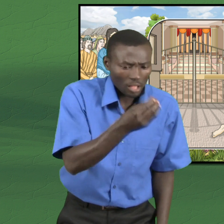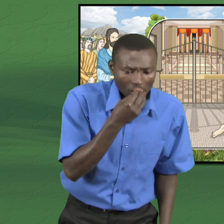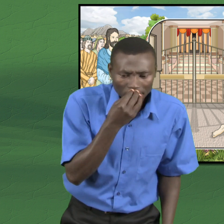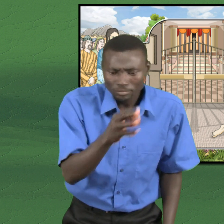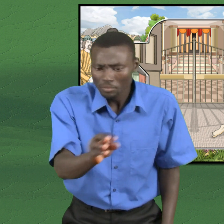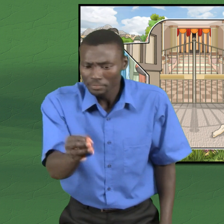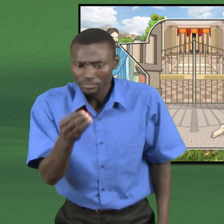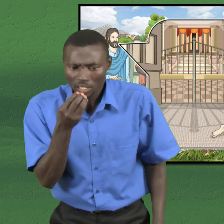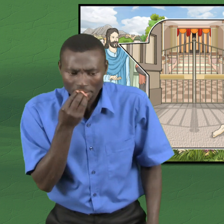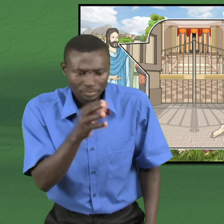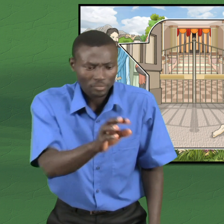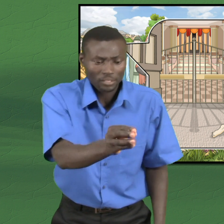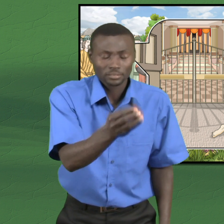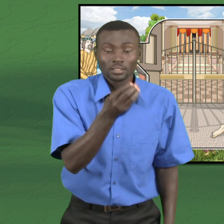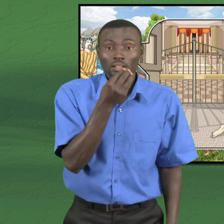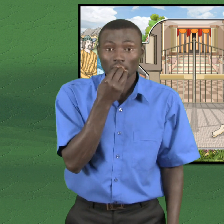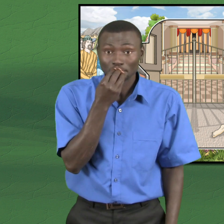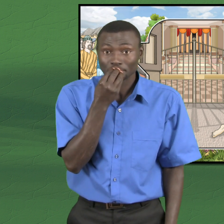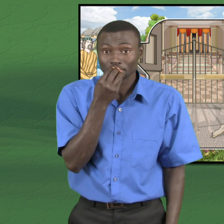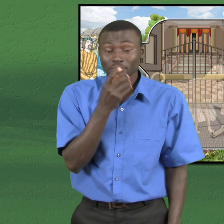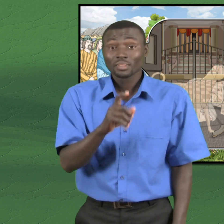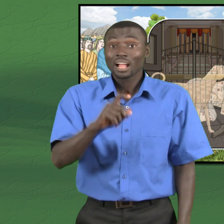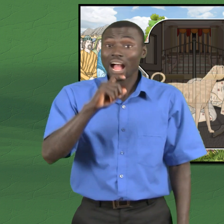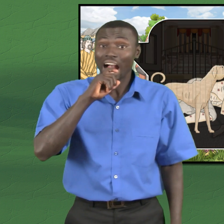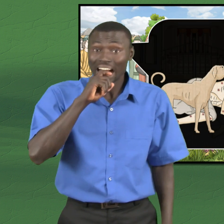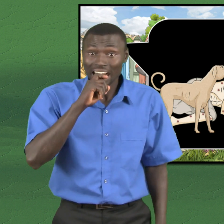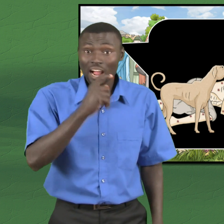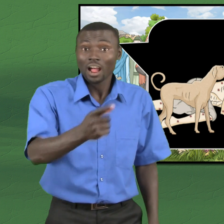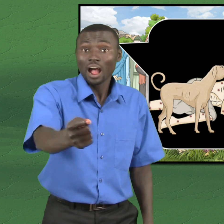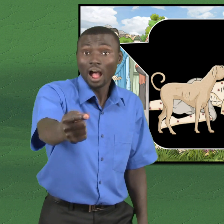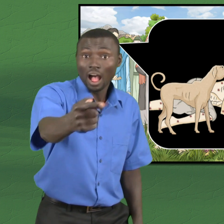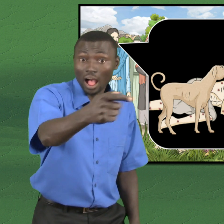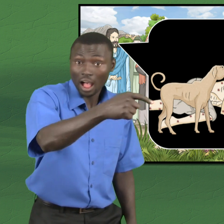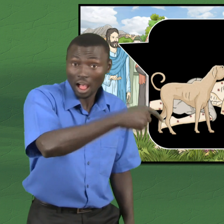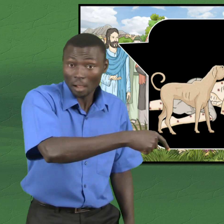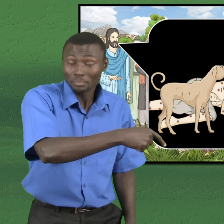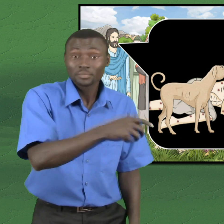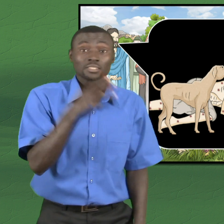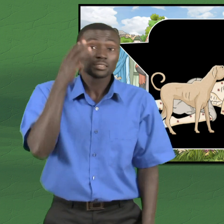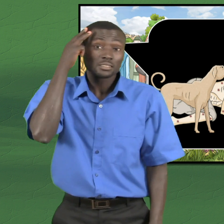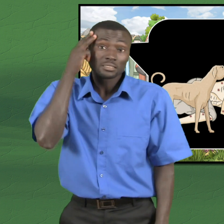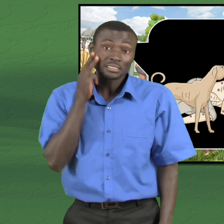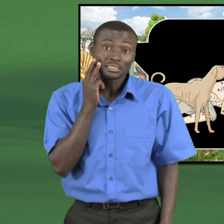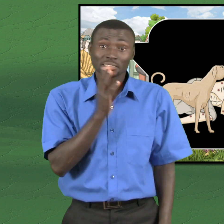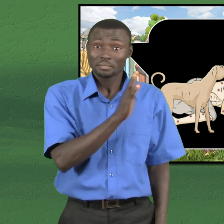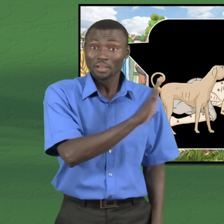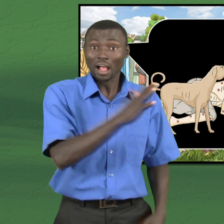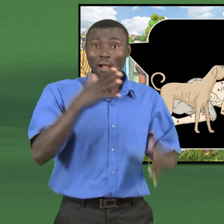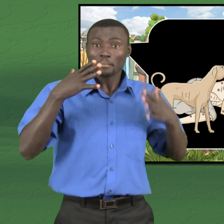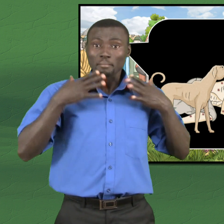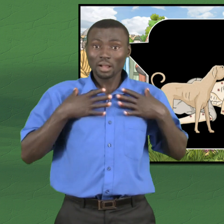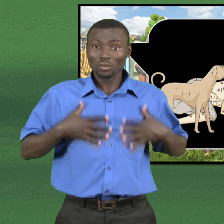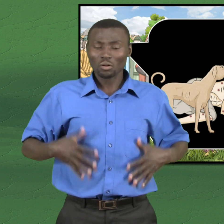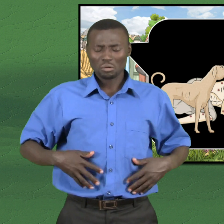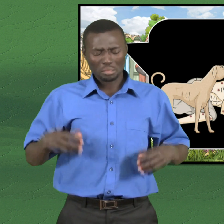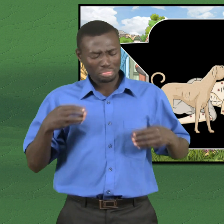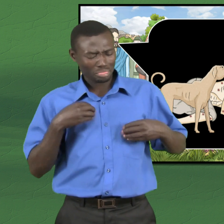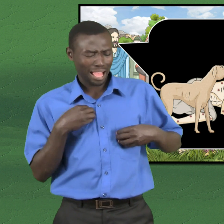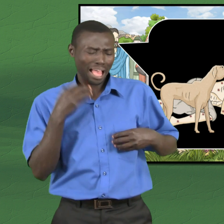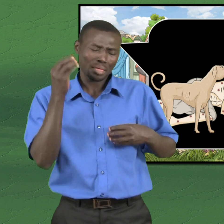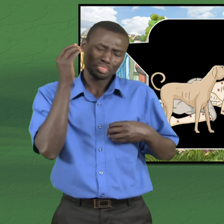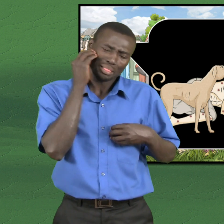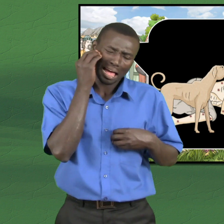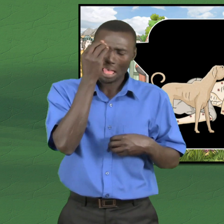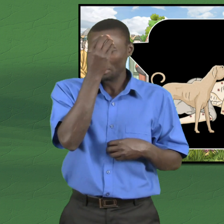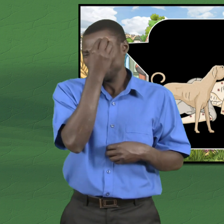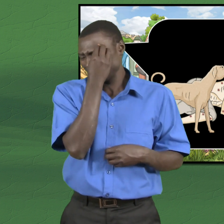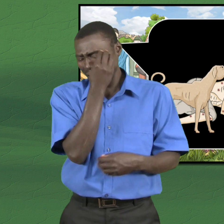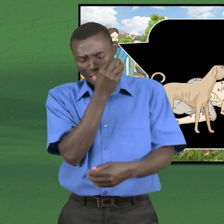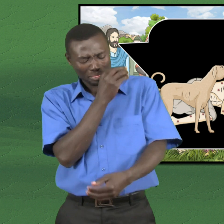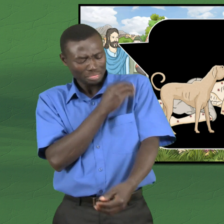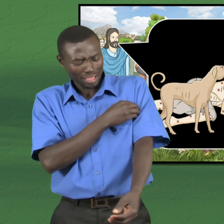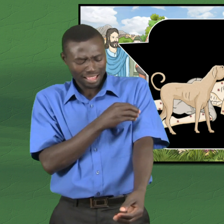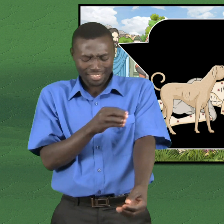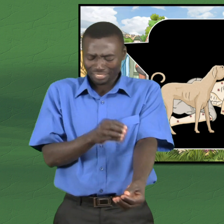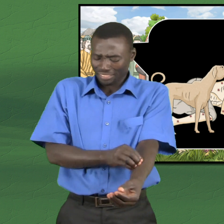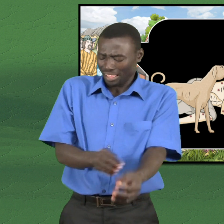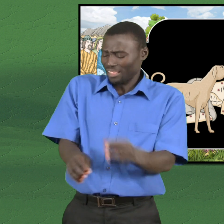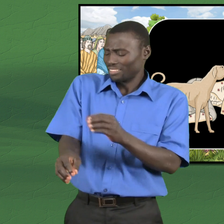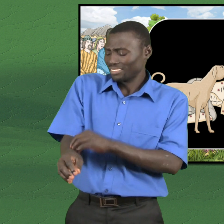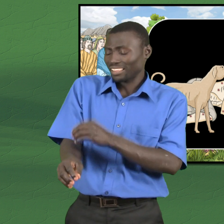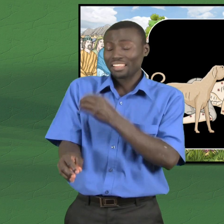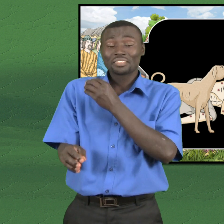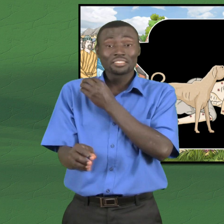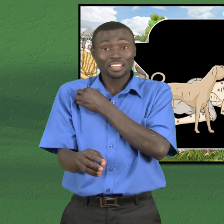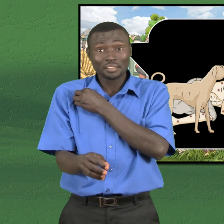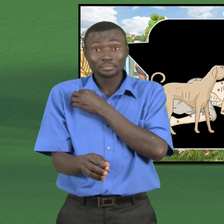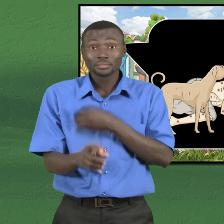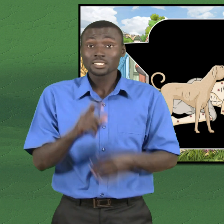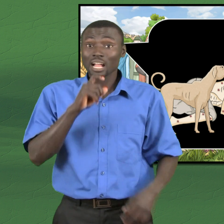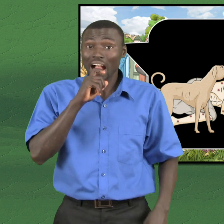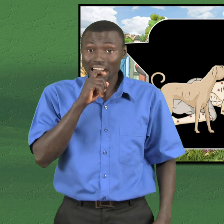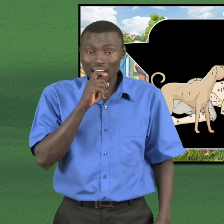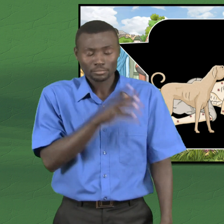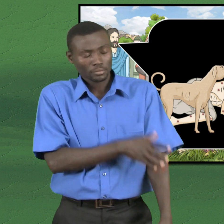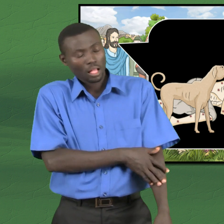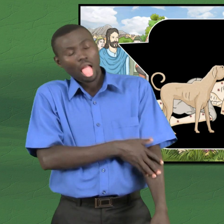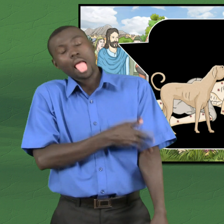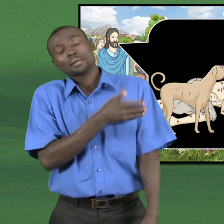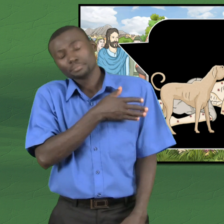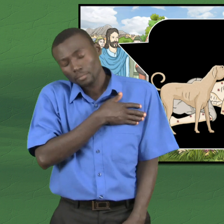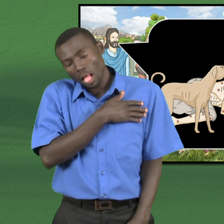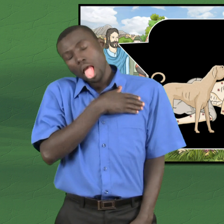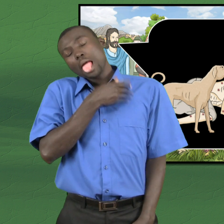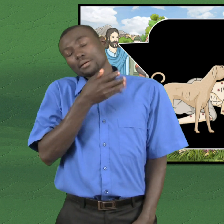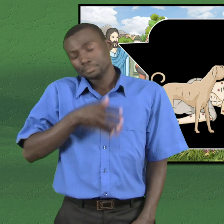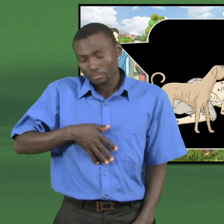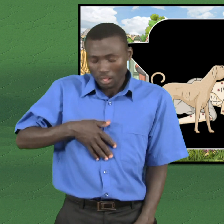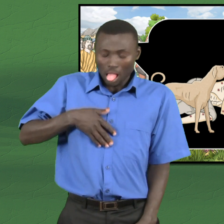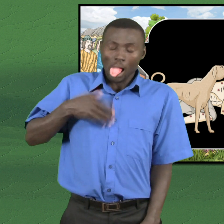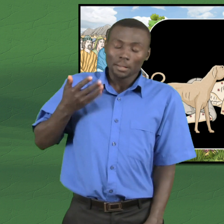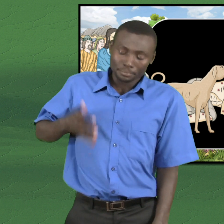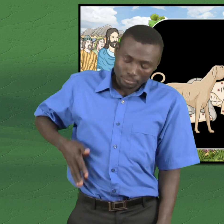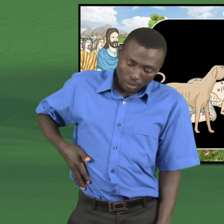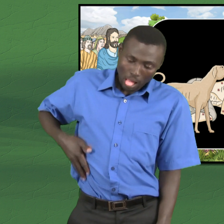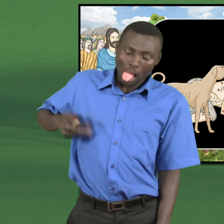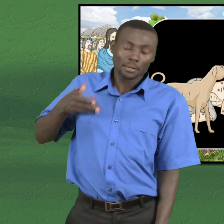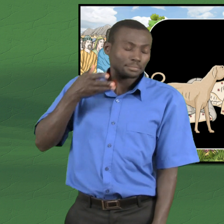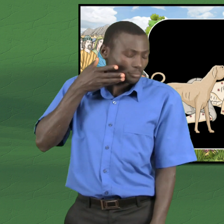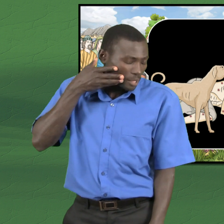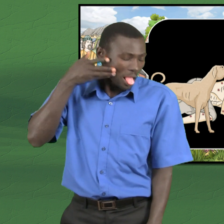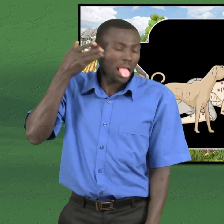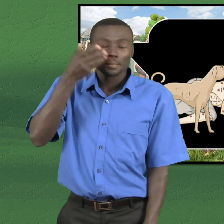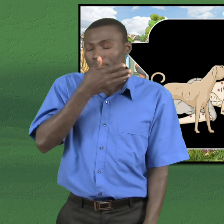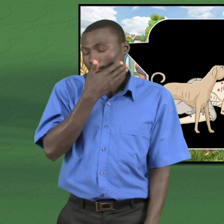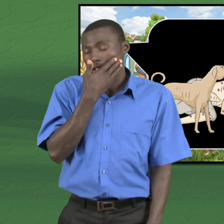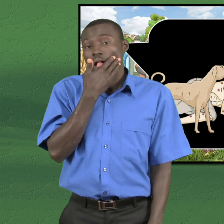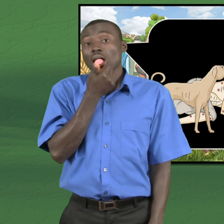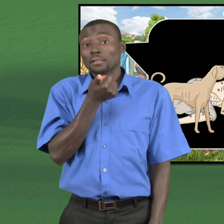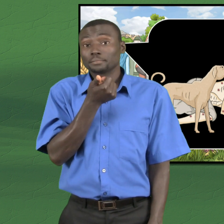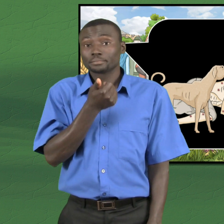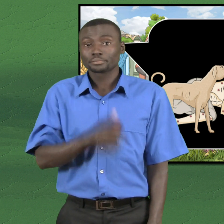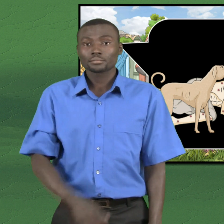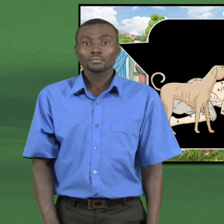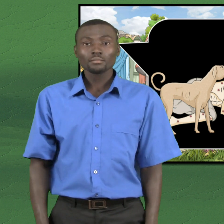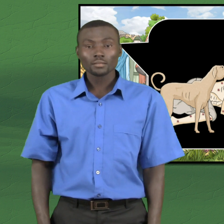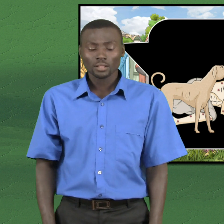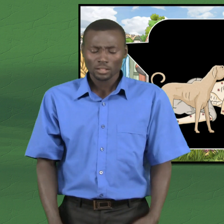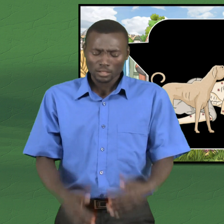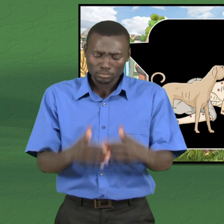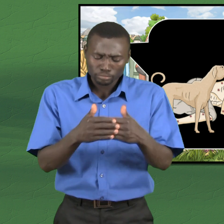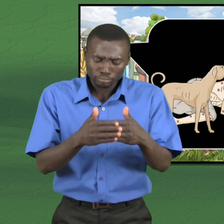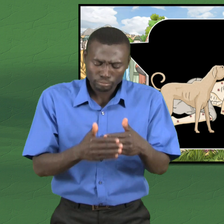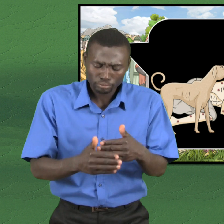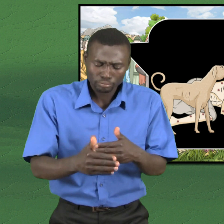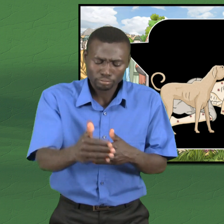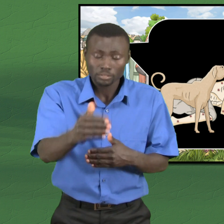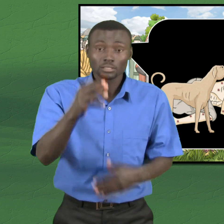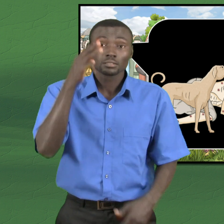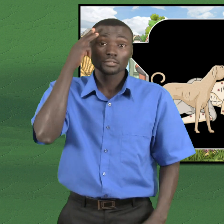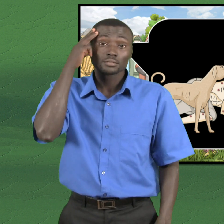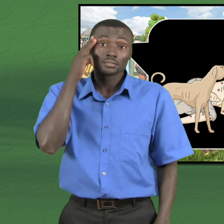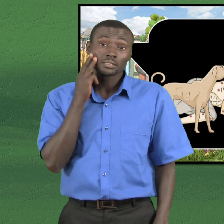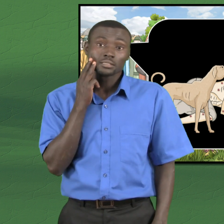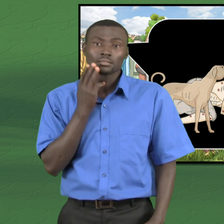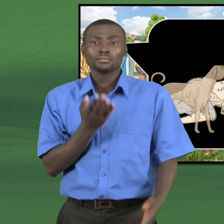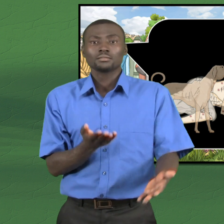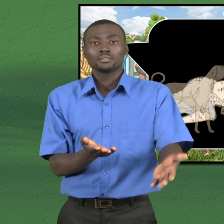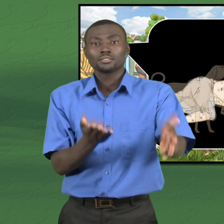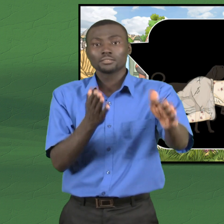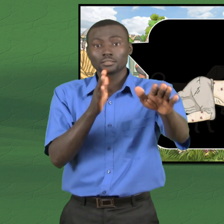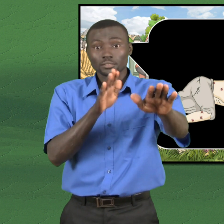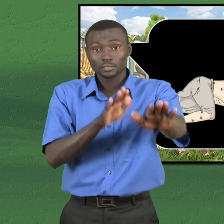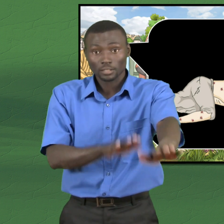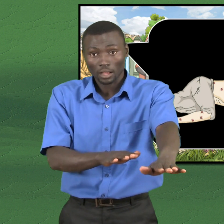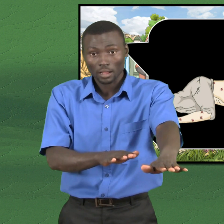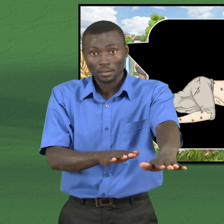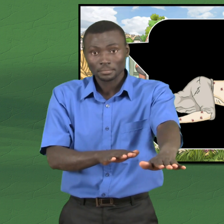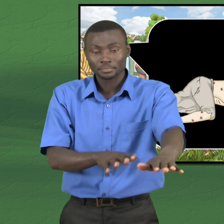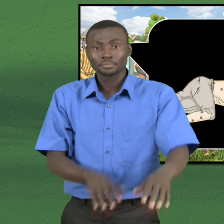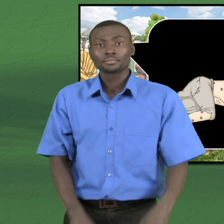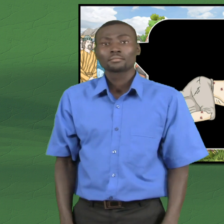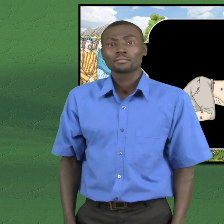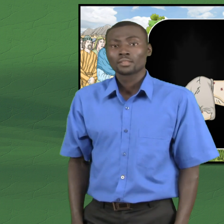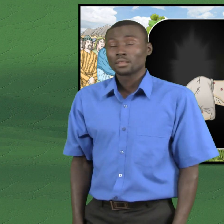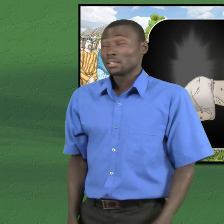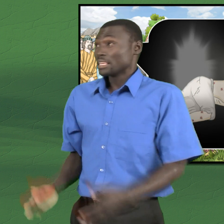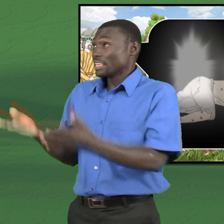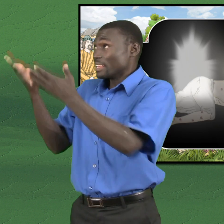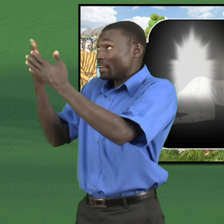Even the dogs came and licked his sores.